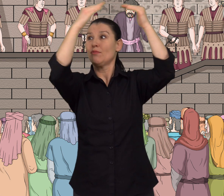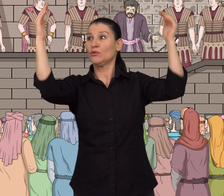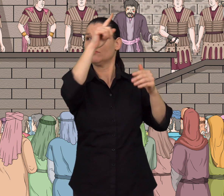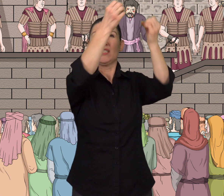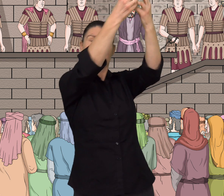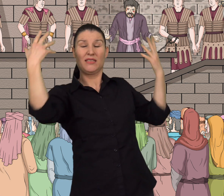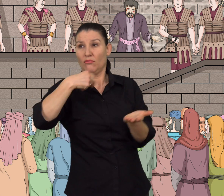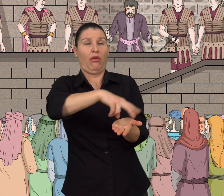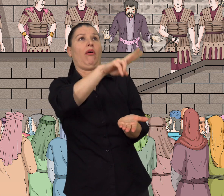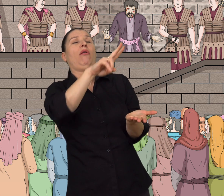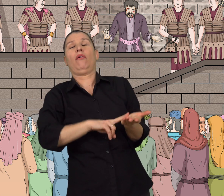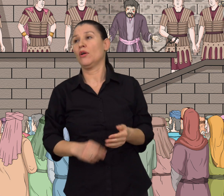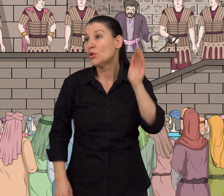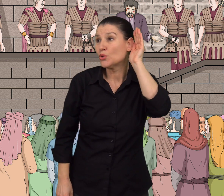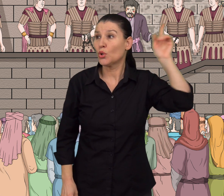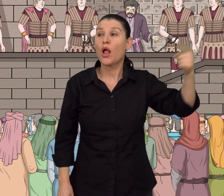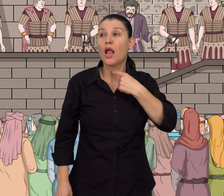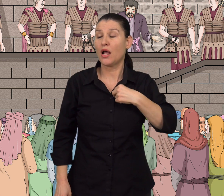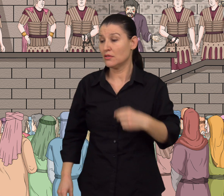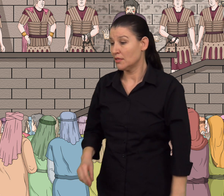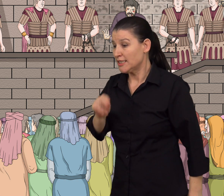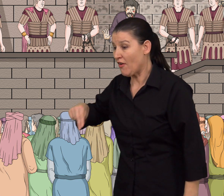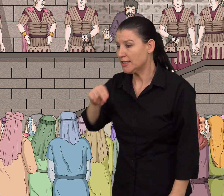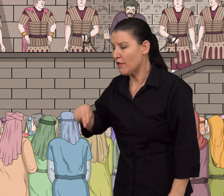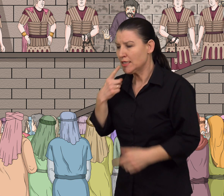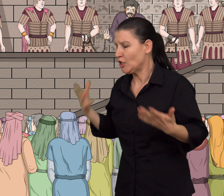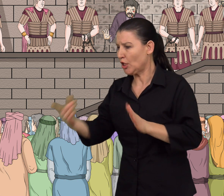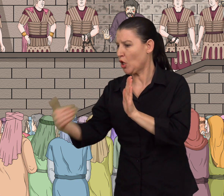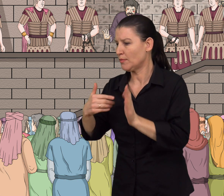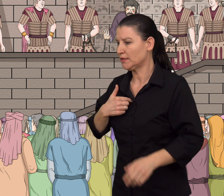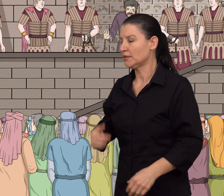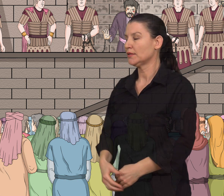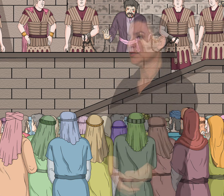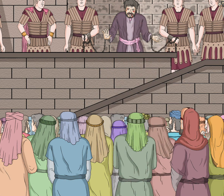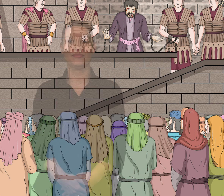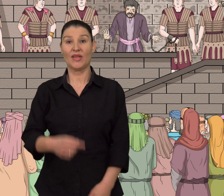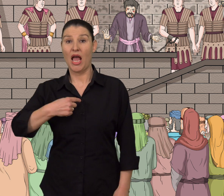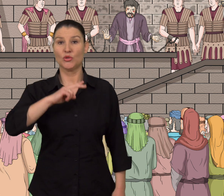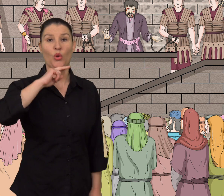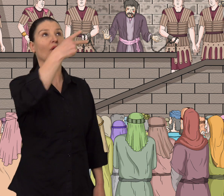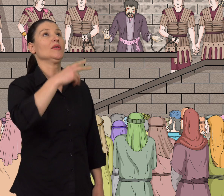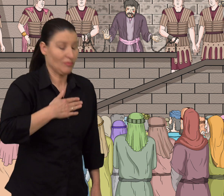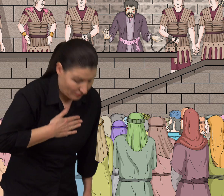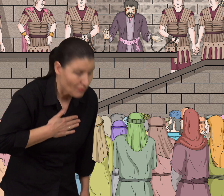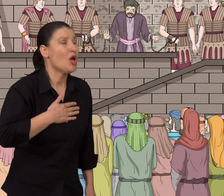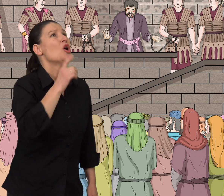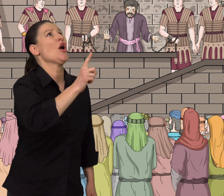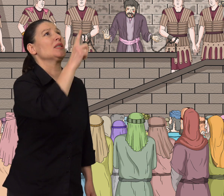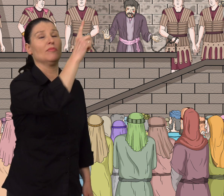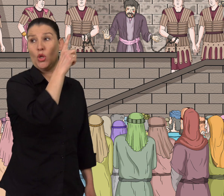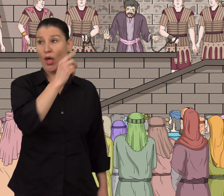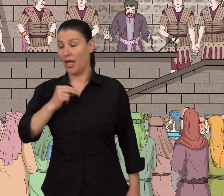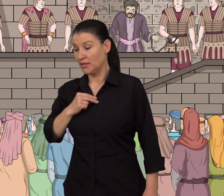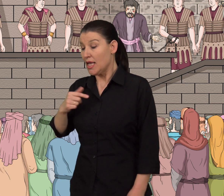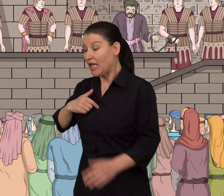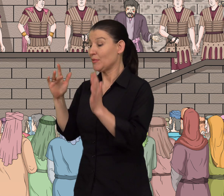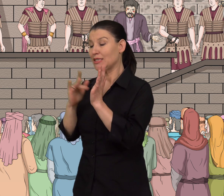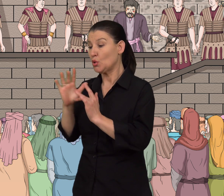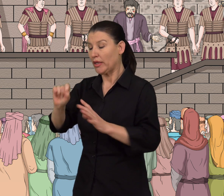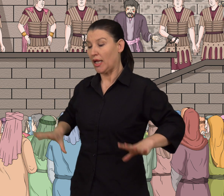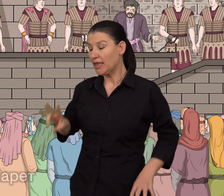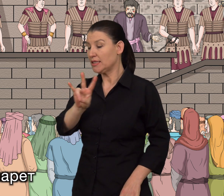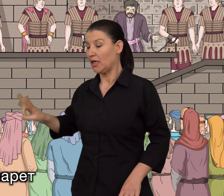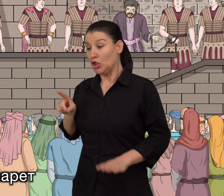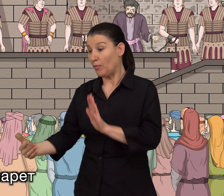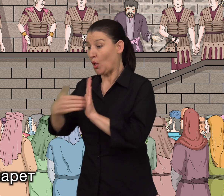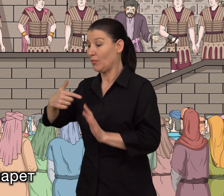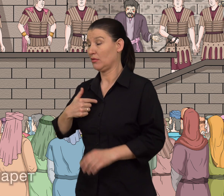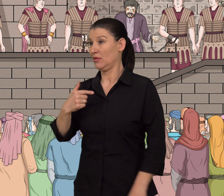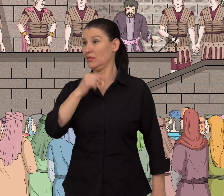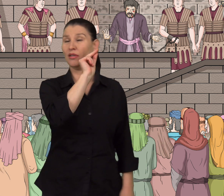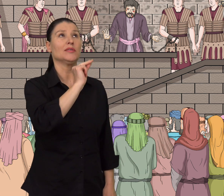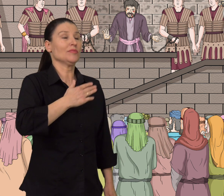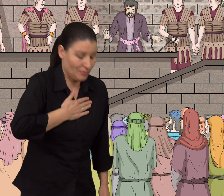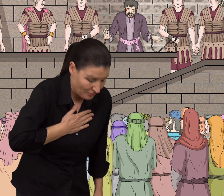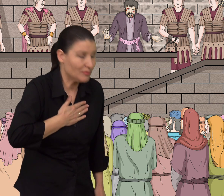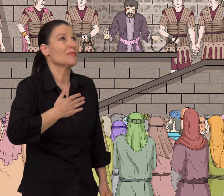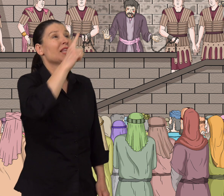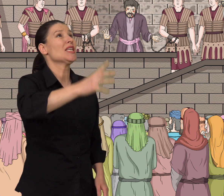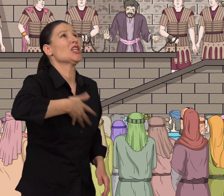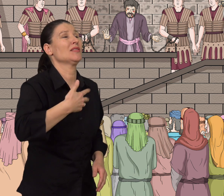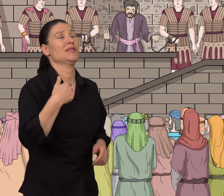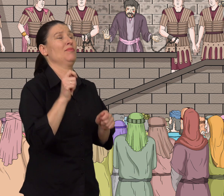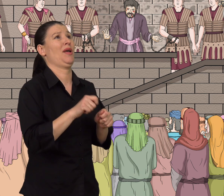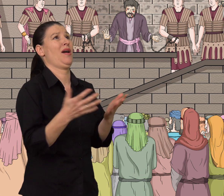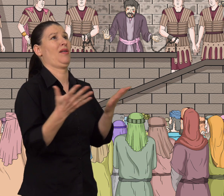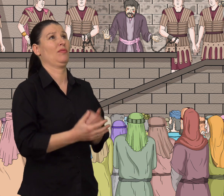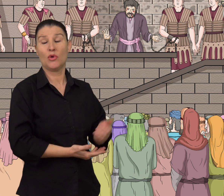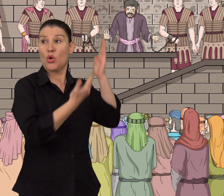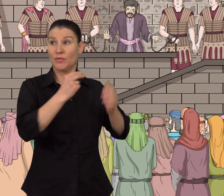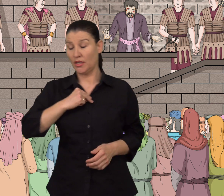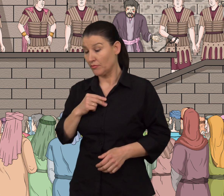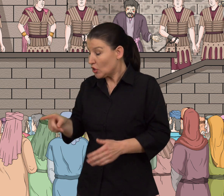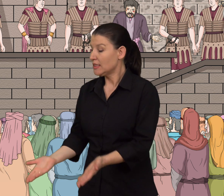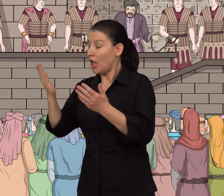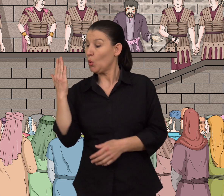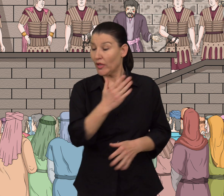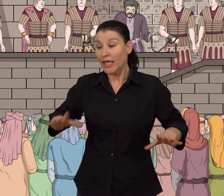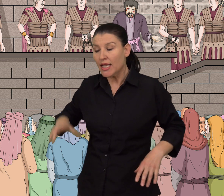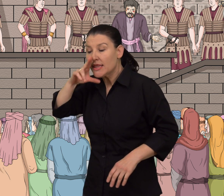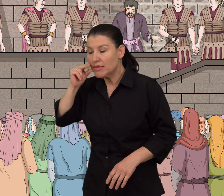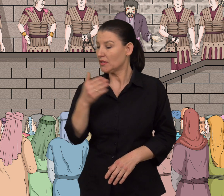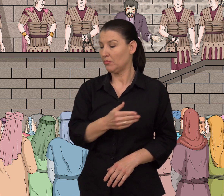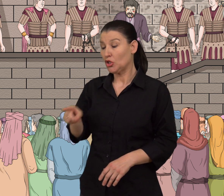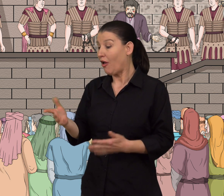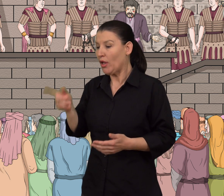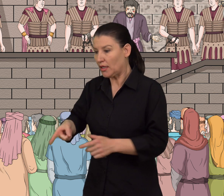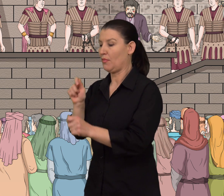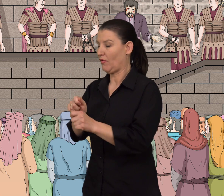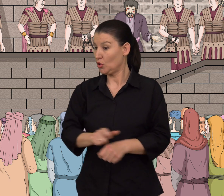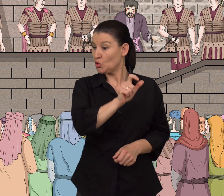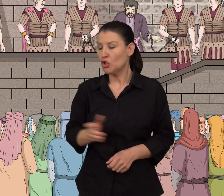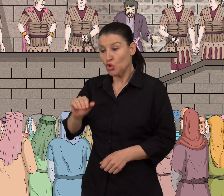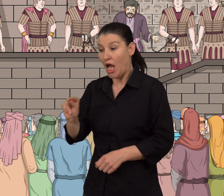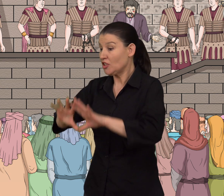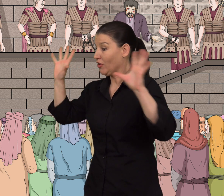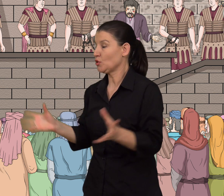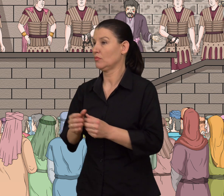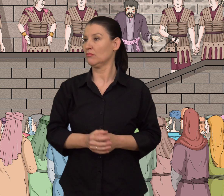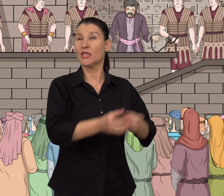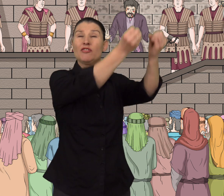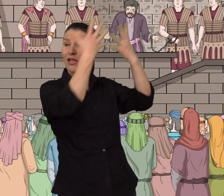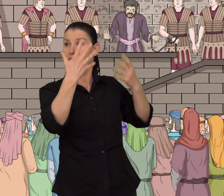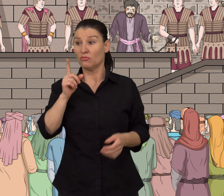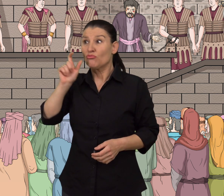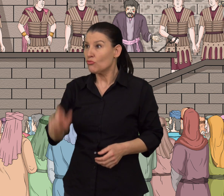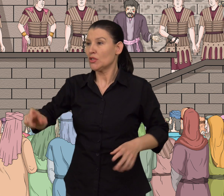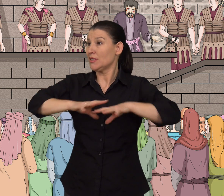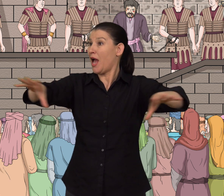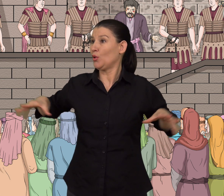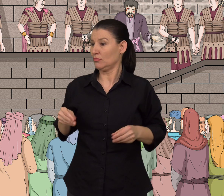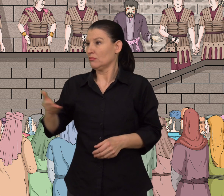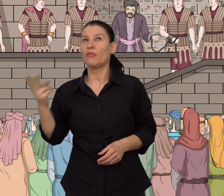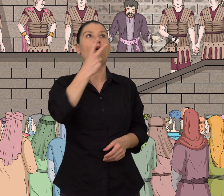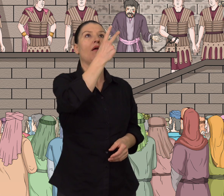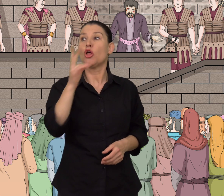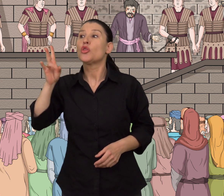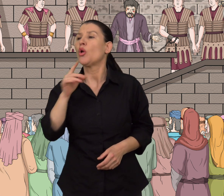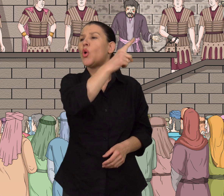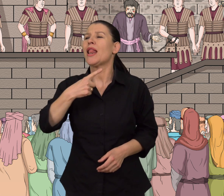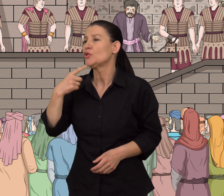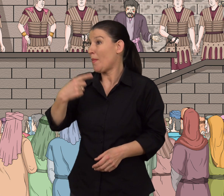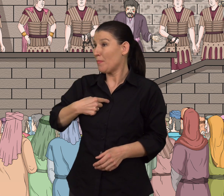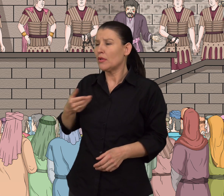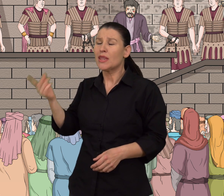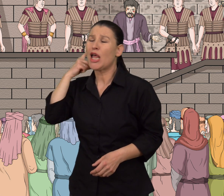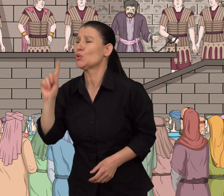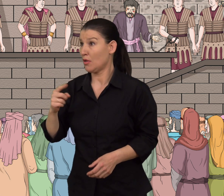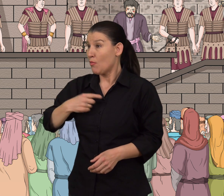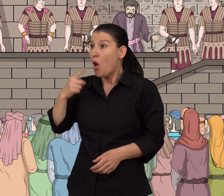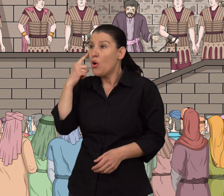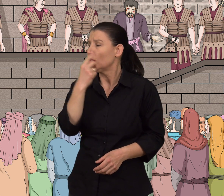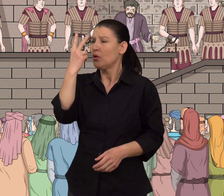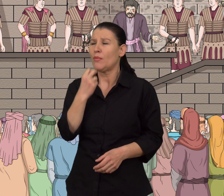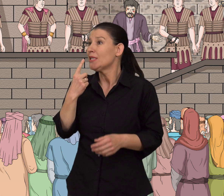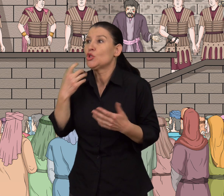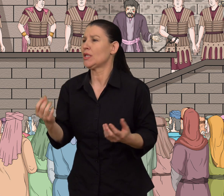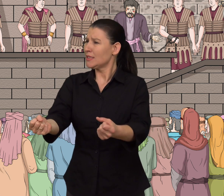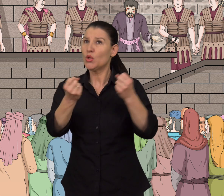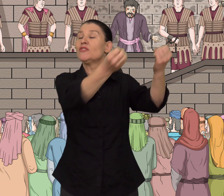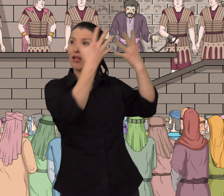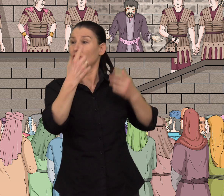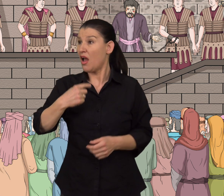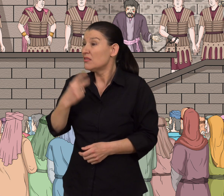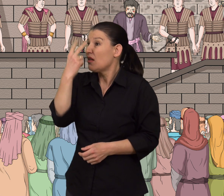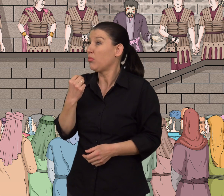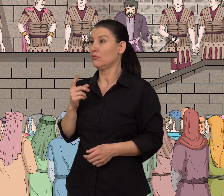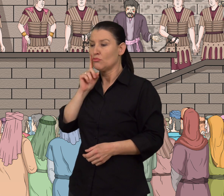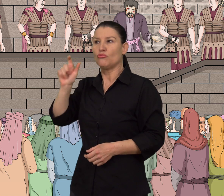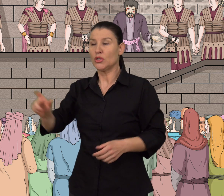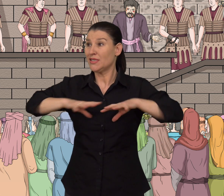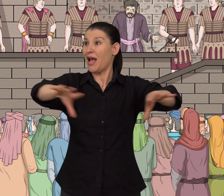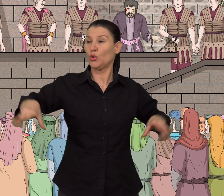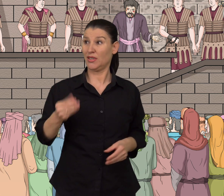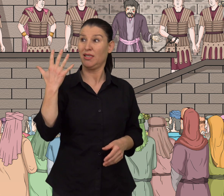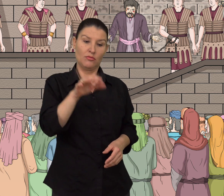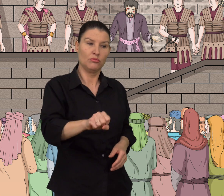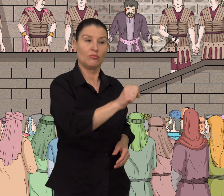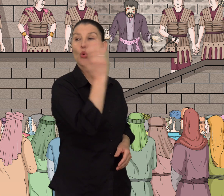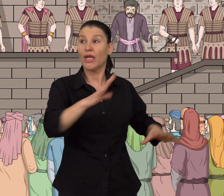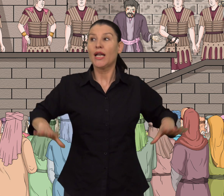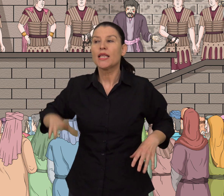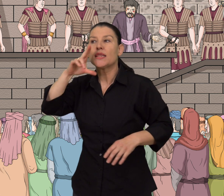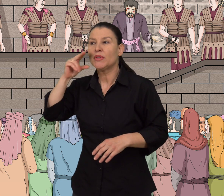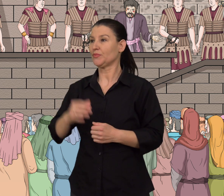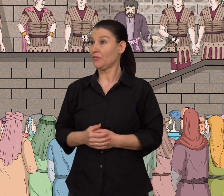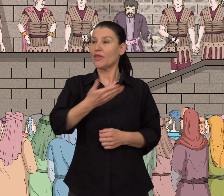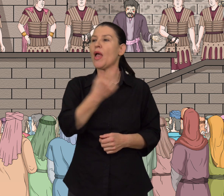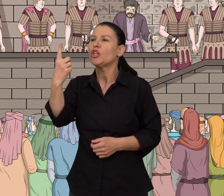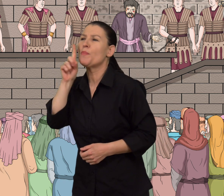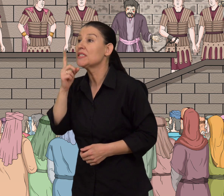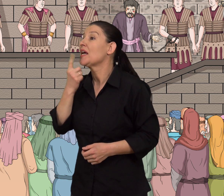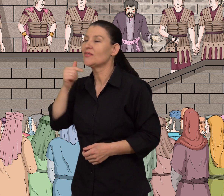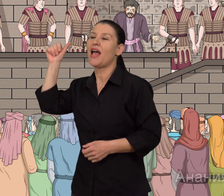I fell to the ground and heard a voice say to me, ‘Saul, Saul, why do you persecute Me?’ ‘Who are You, Lord?’ I asked. ‘I am Jesus of Nazareth, whom you are persecuting,’ He replied. My companions saw the light, but they could not understand the voice of the One speaking to me. Then I asked, ‘What should I do, Lord?’ ‘Get up and go into Damascus,’ He told me.